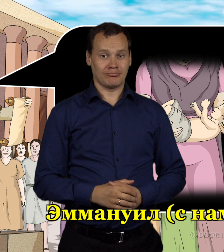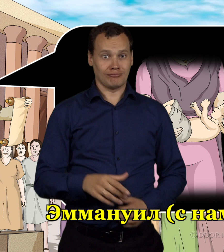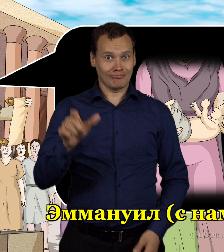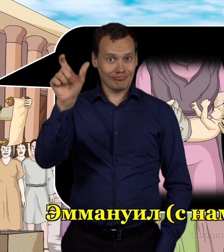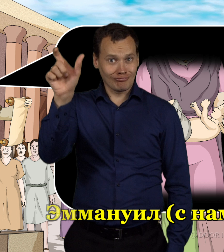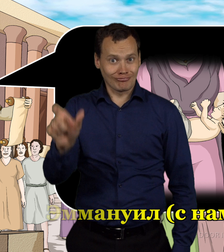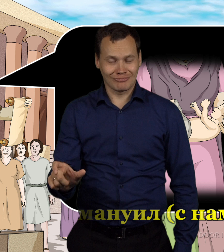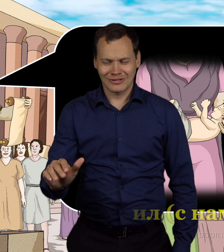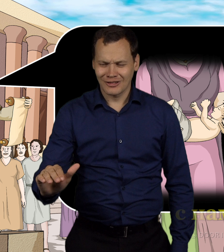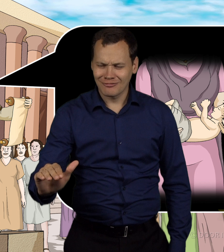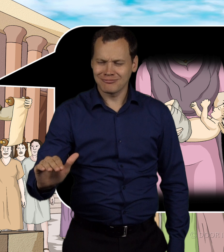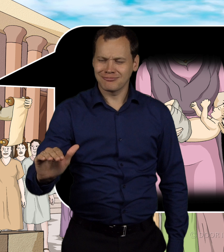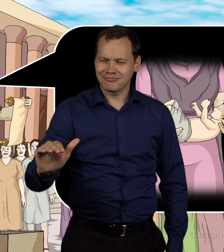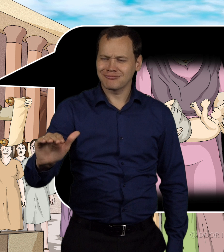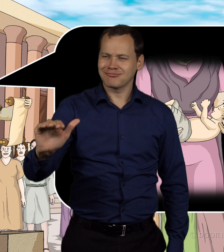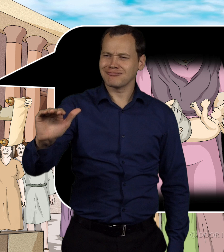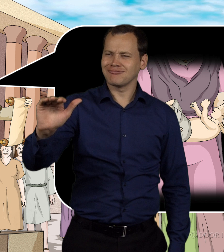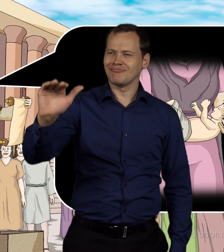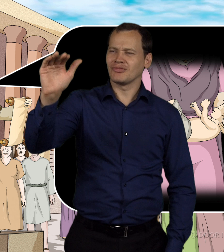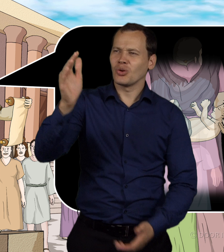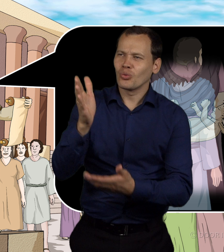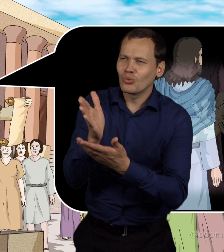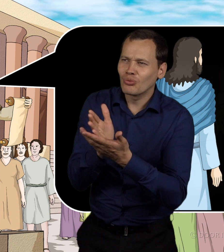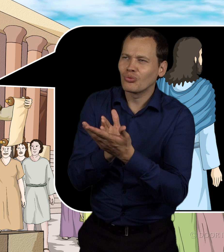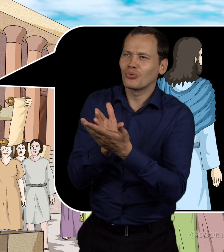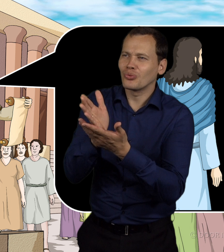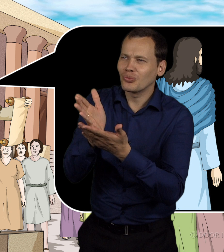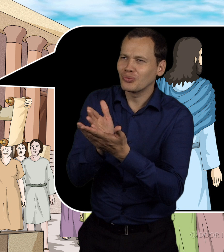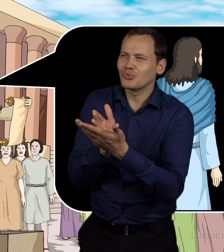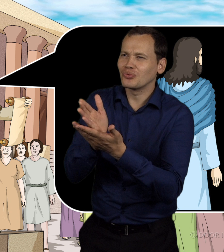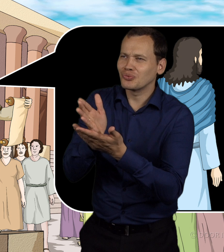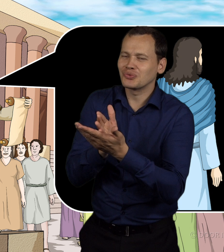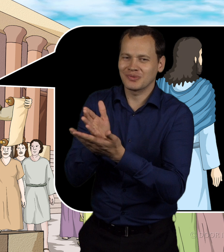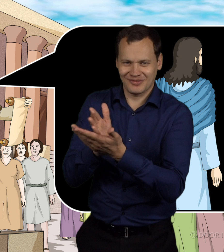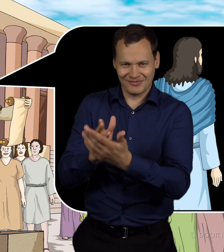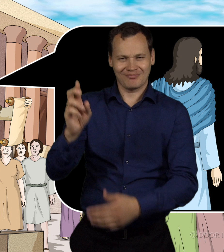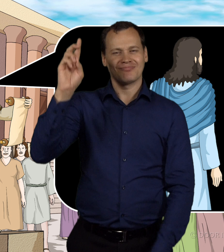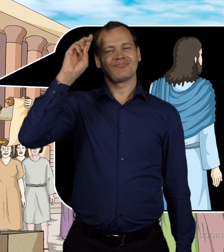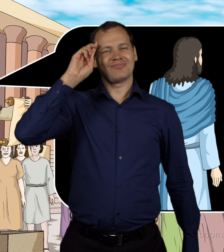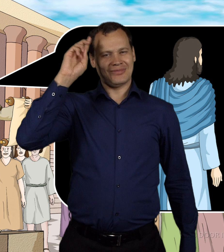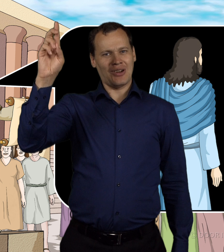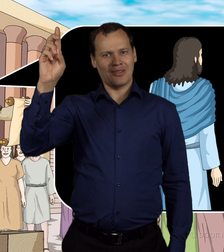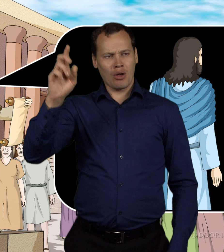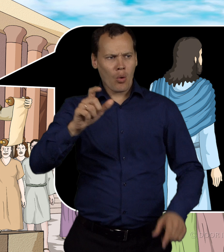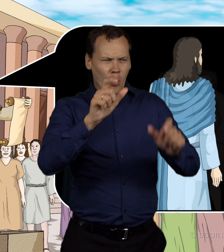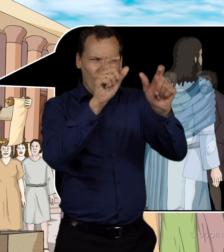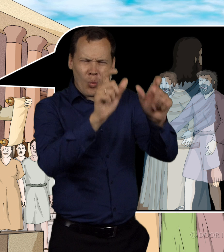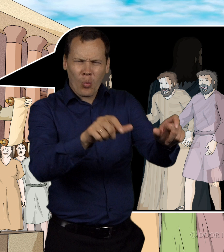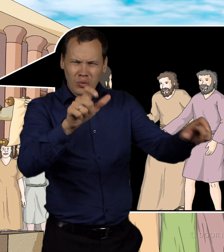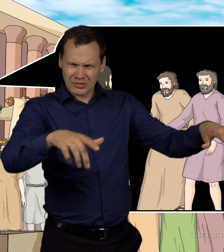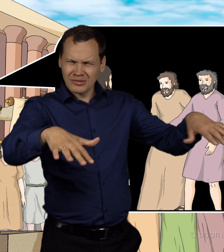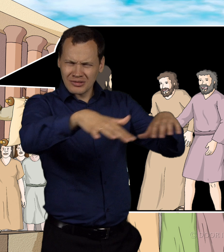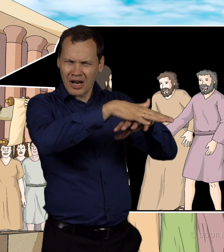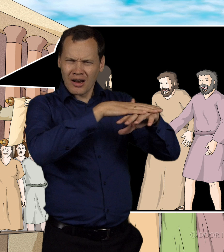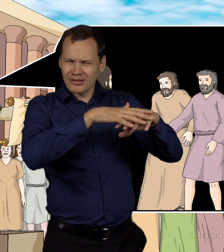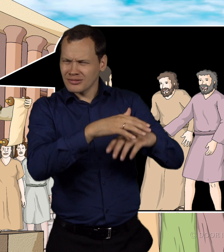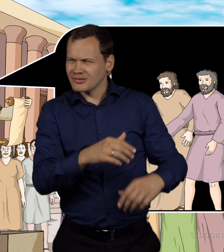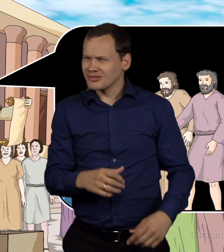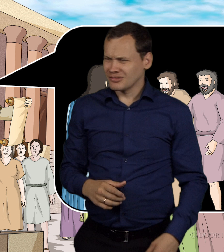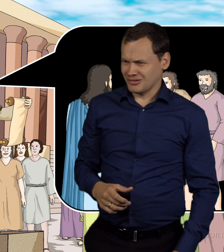He grew up before Him like a tender shoot, and like a root out of dry ground. He had no stately form or majesty to attract us, no beauty that we should desire Him.